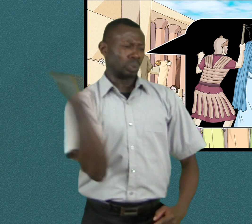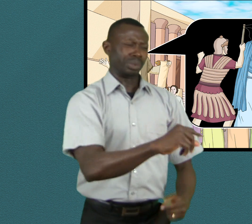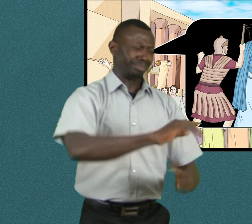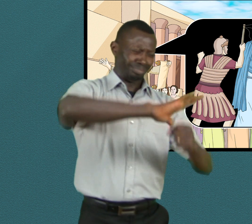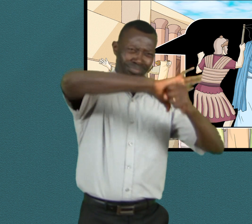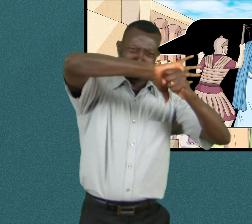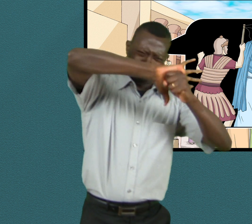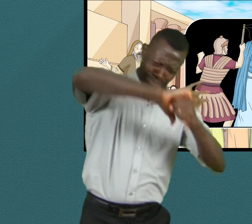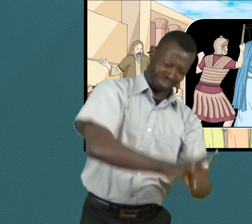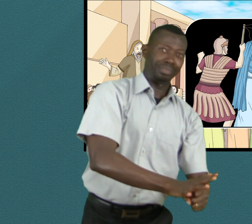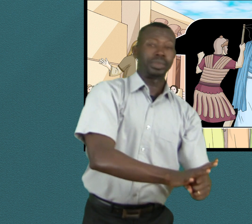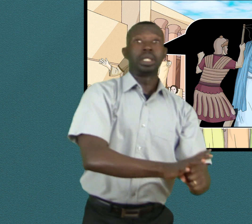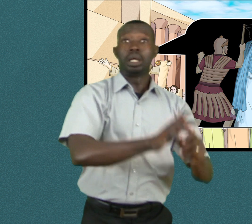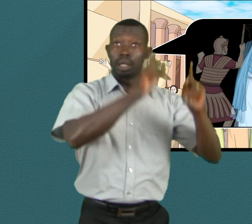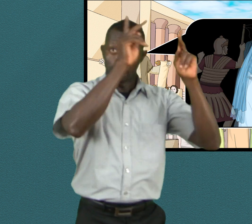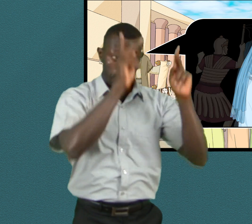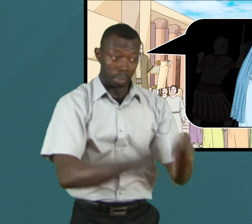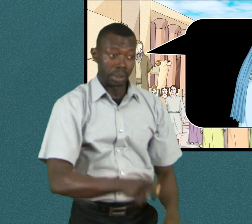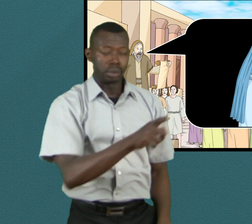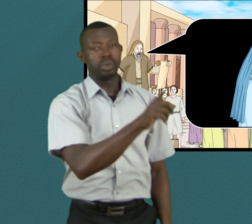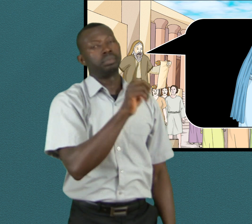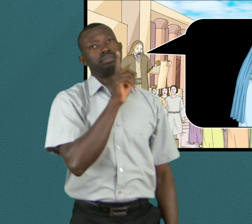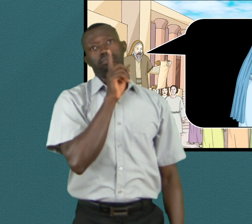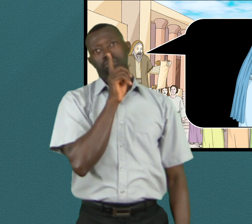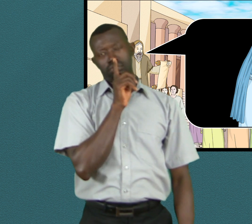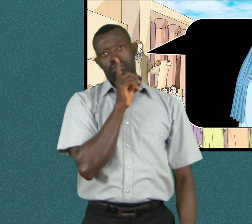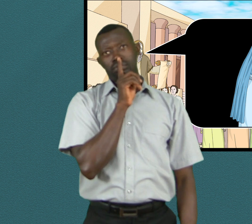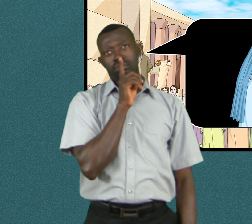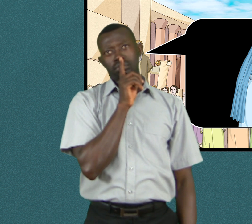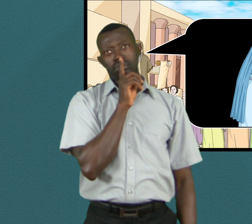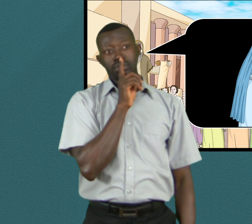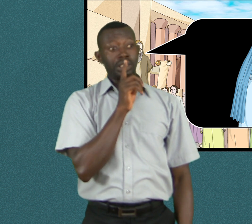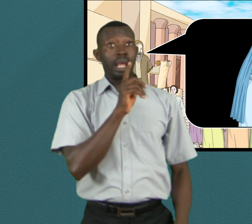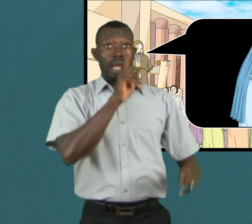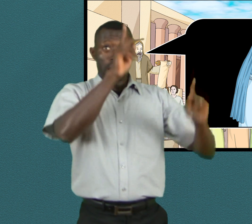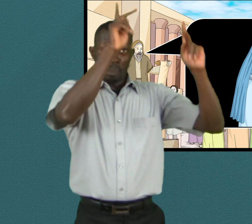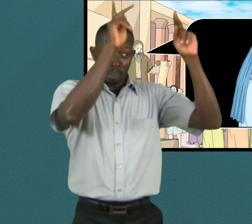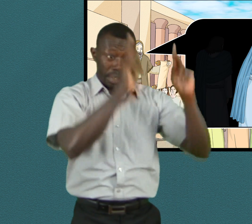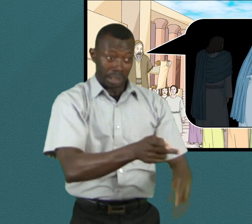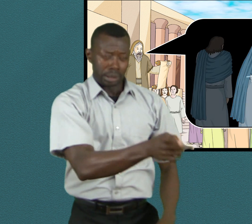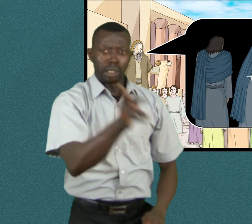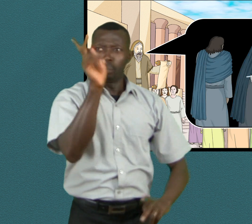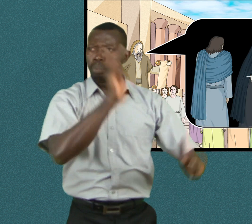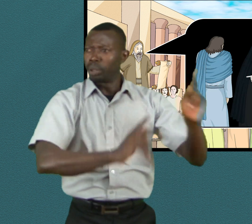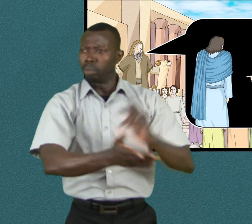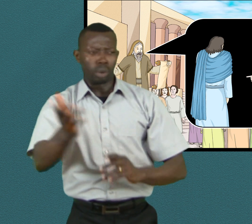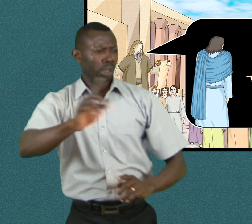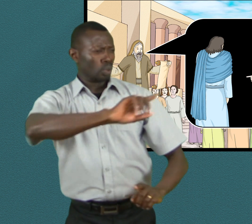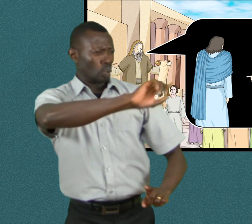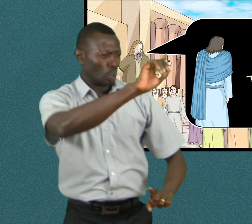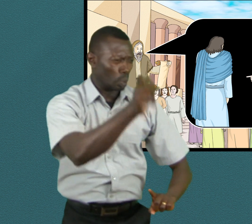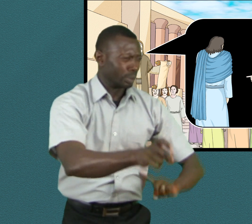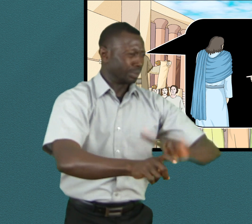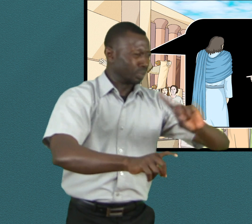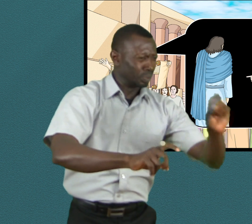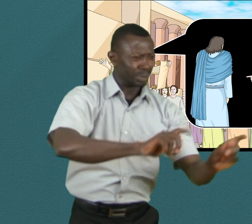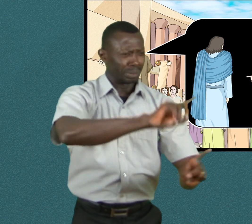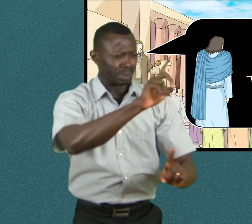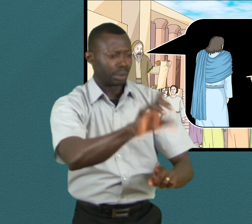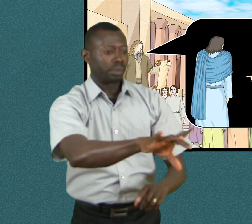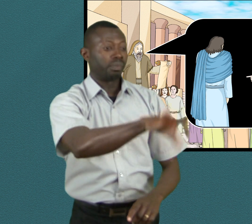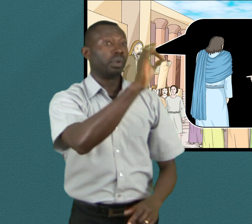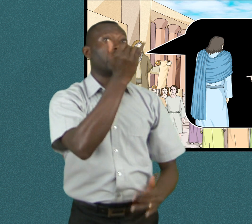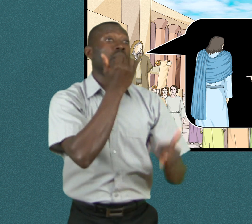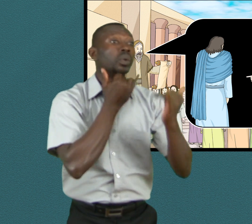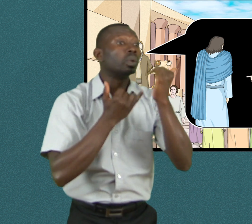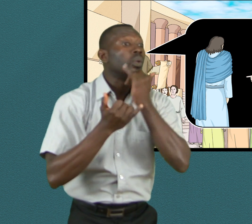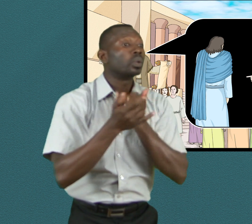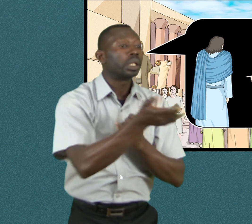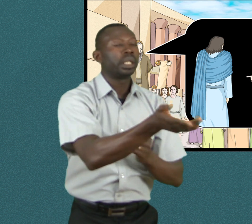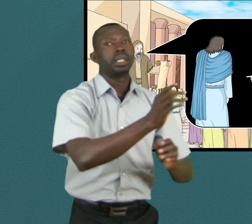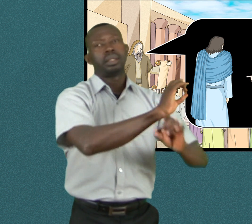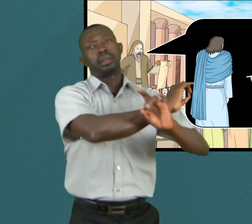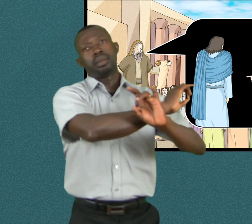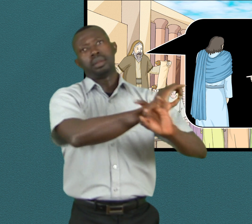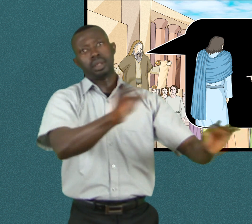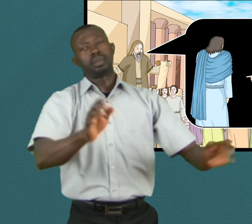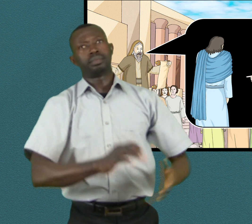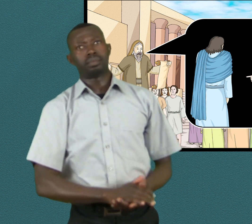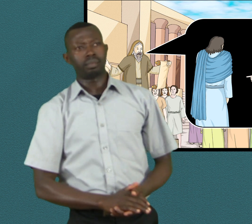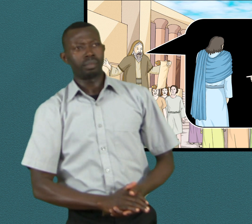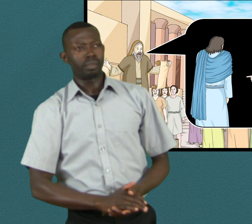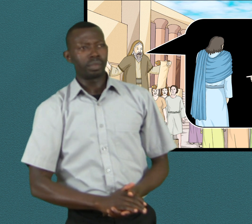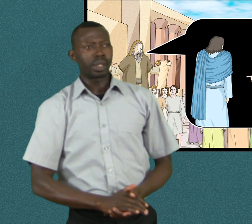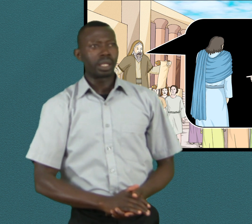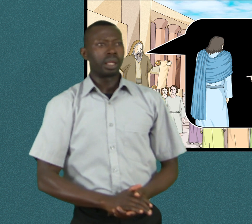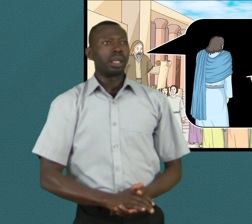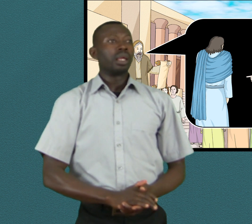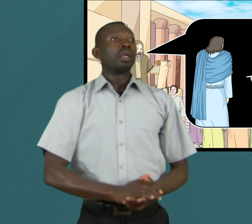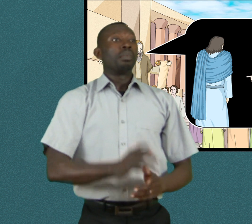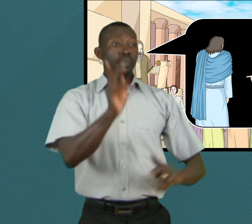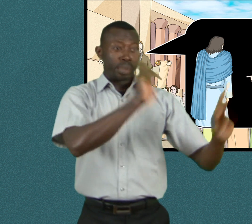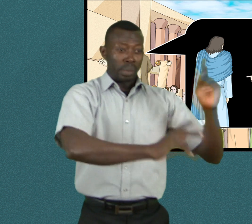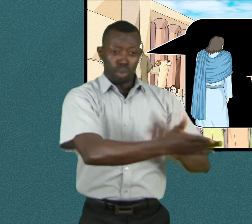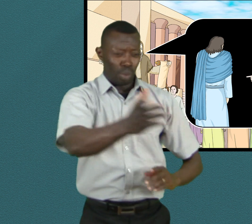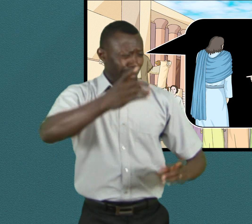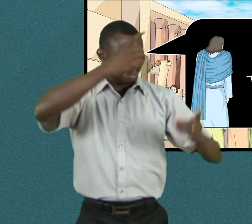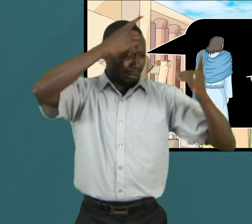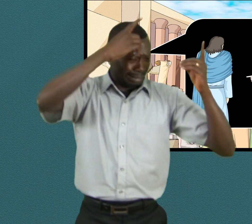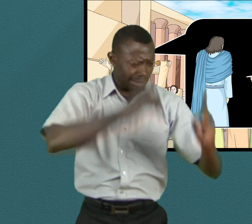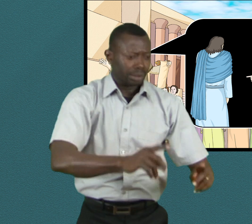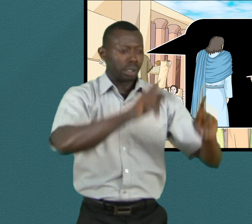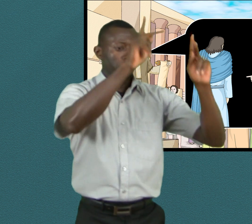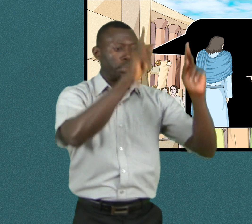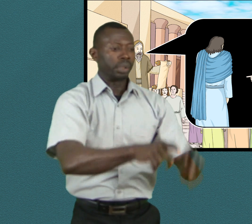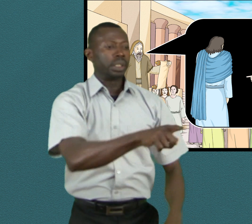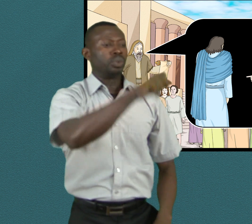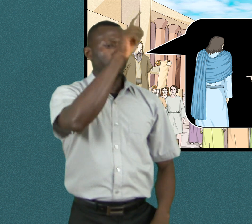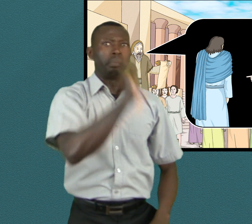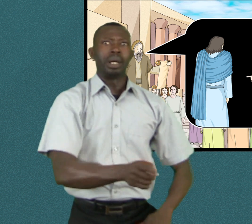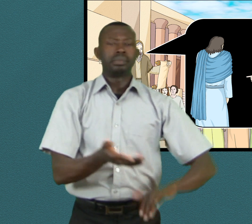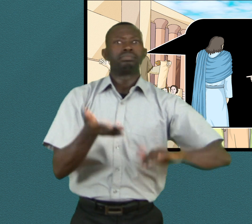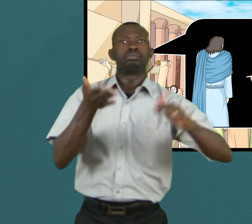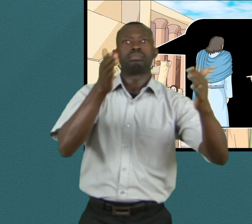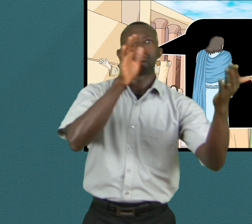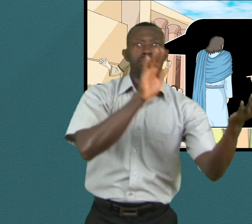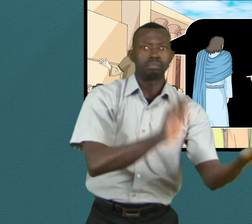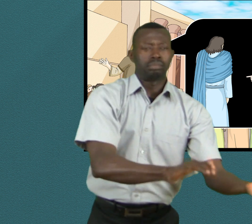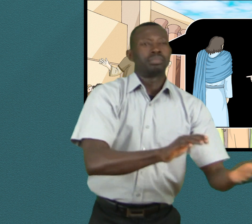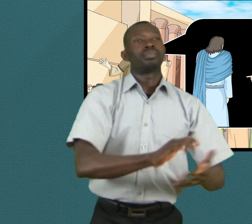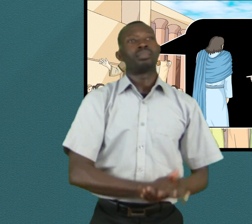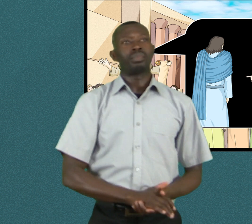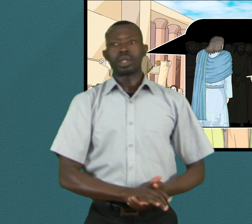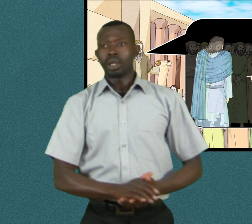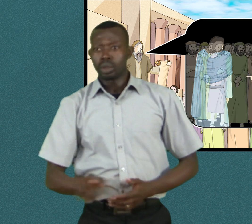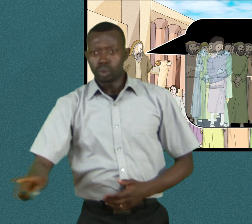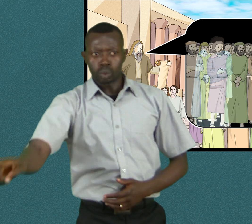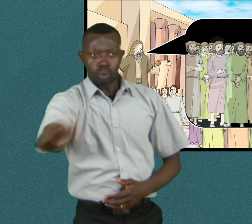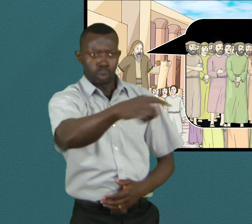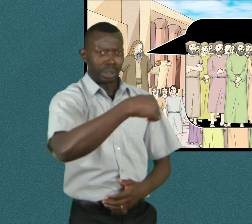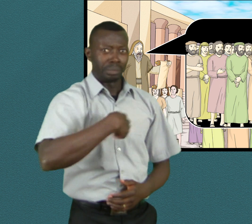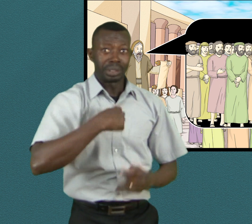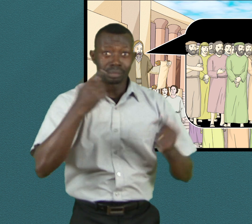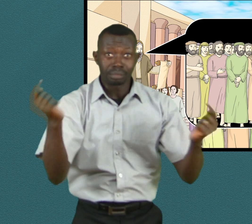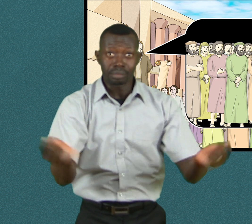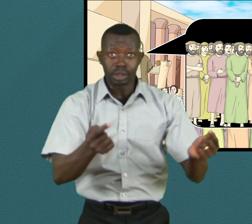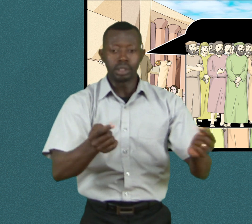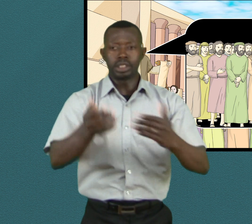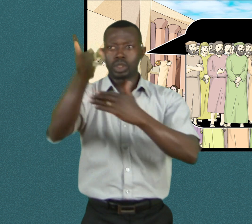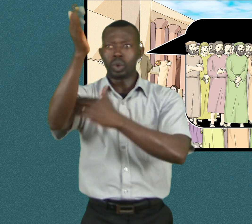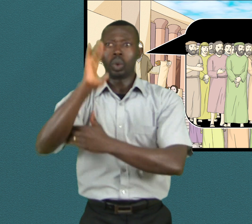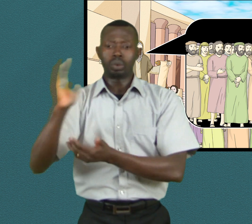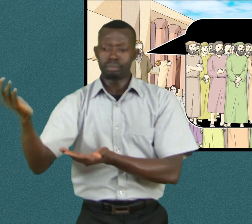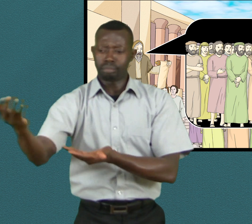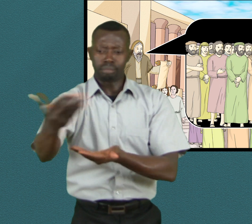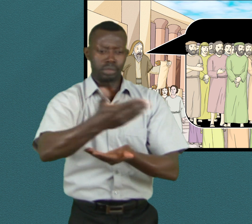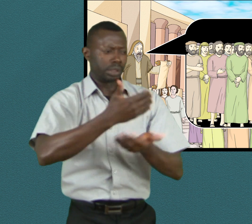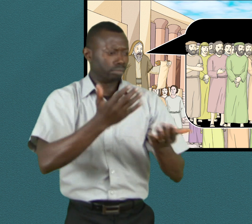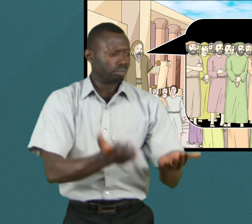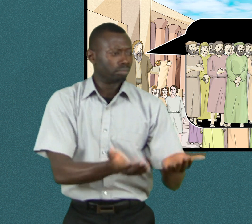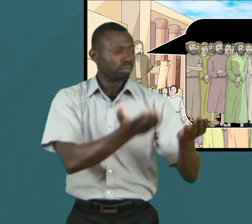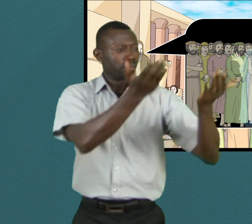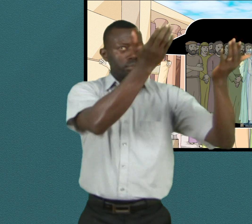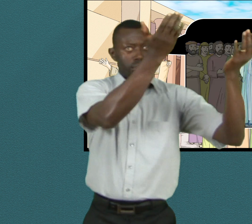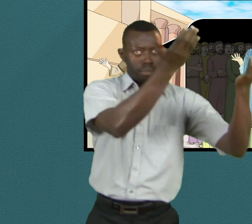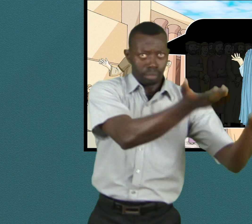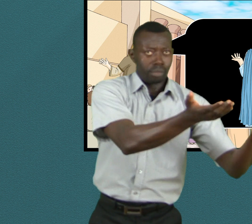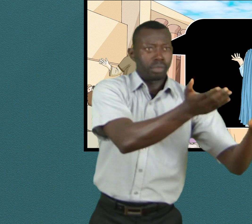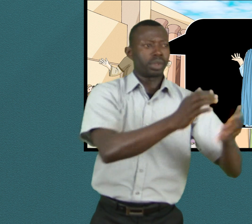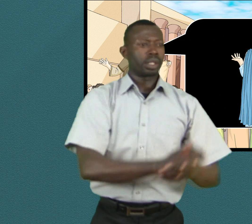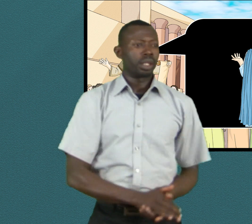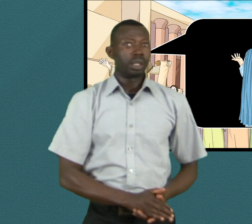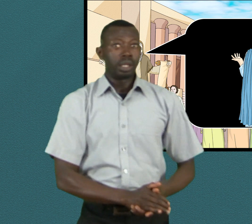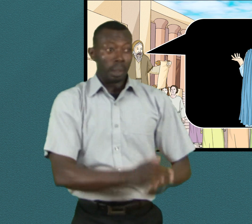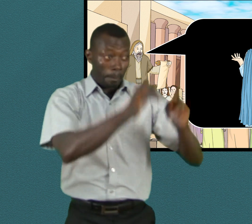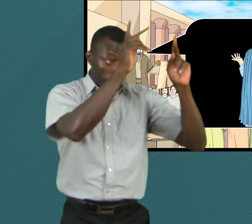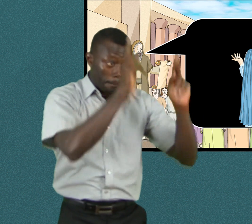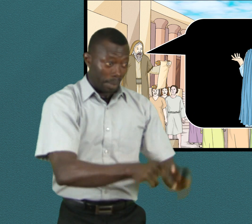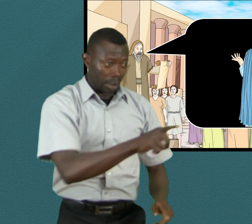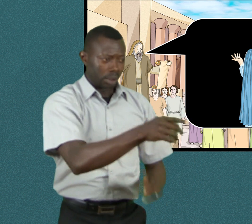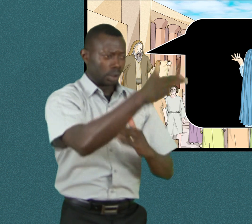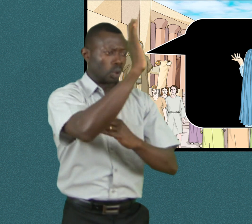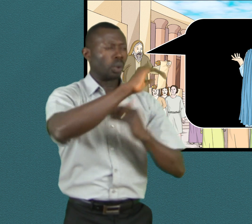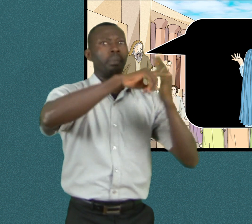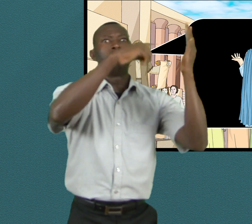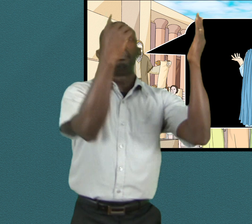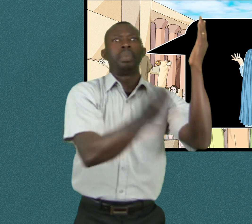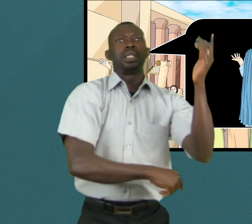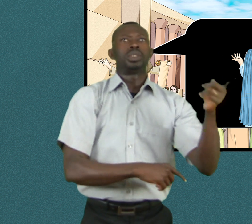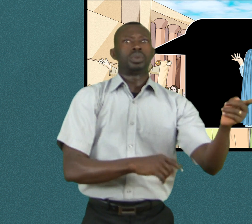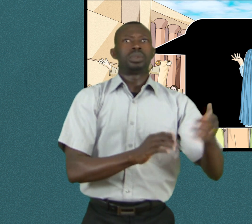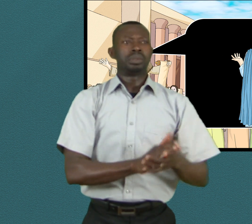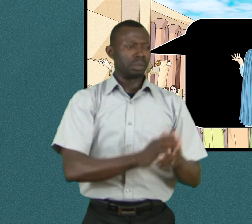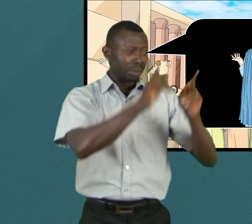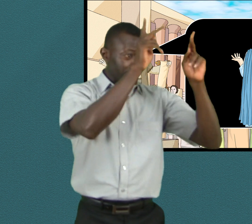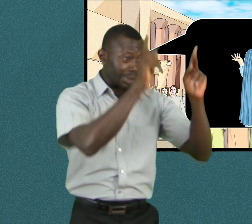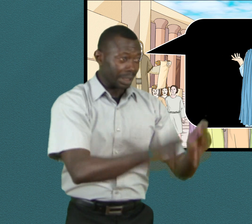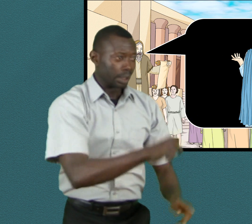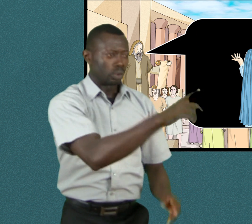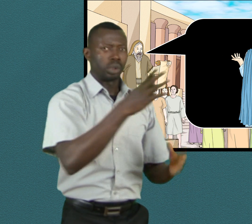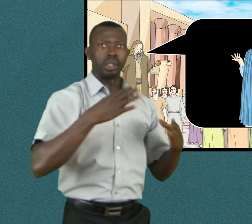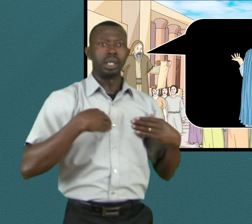He was led like a lamb to the slaughter, and as a sheep before her shearers is silent, so He did not open His mouth.